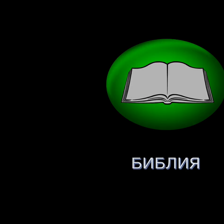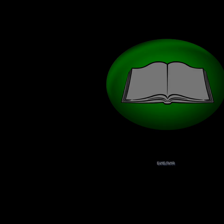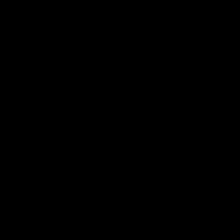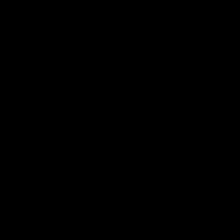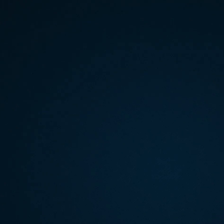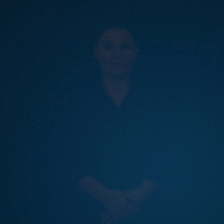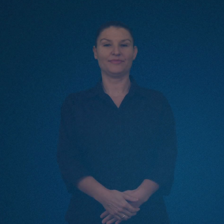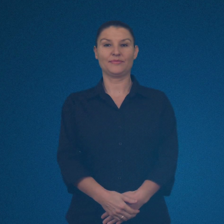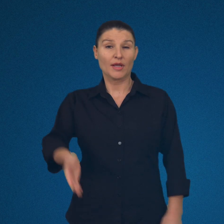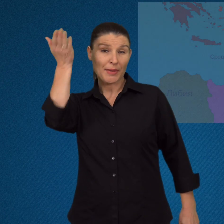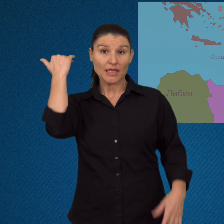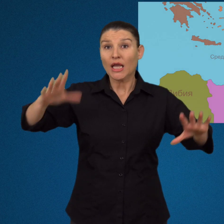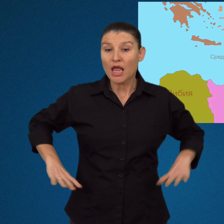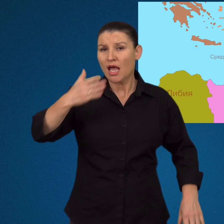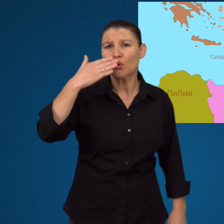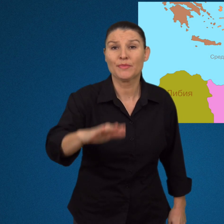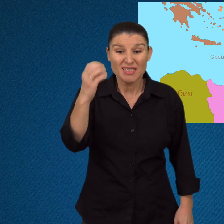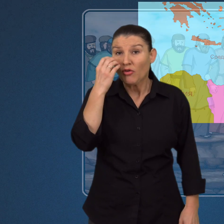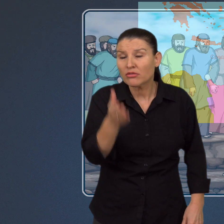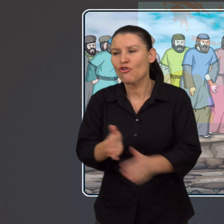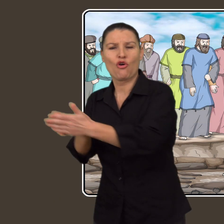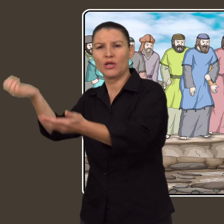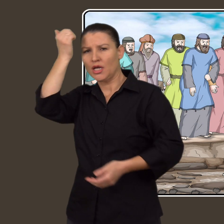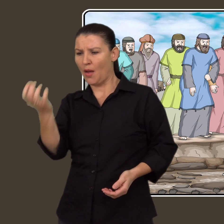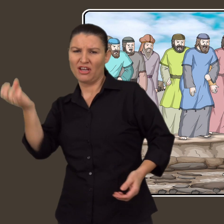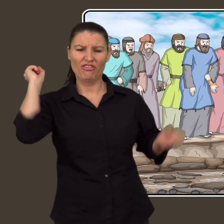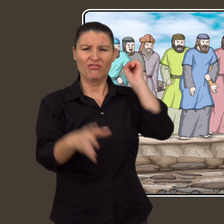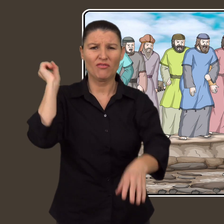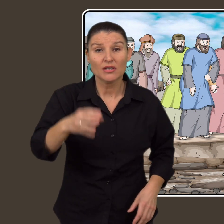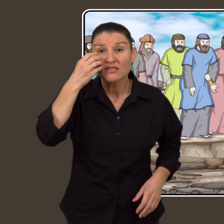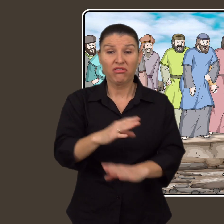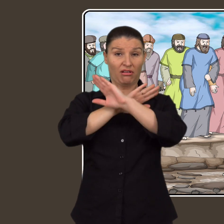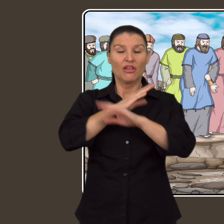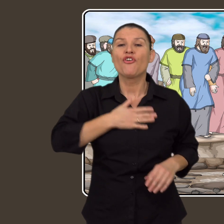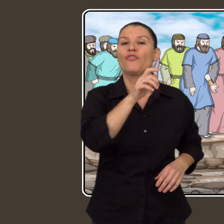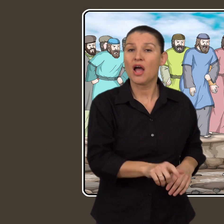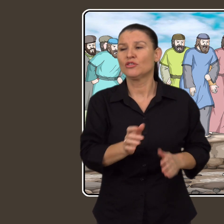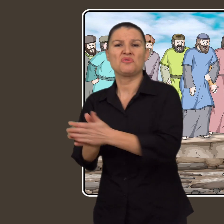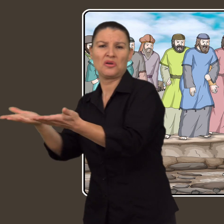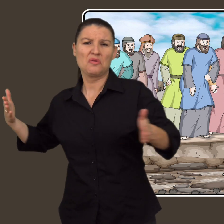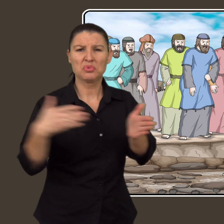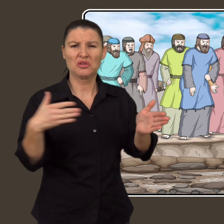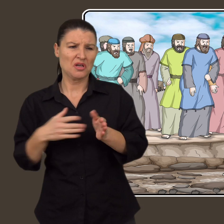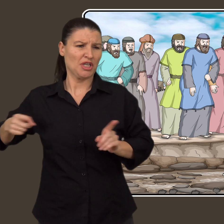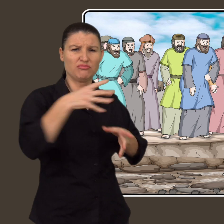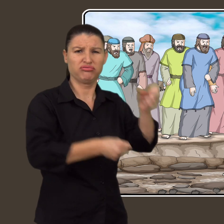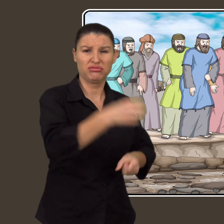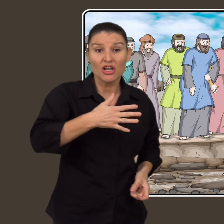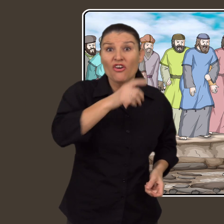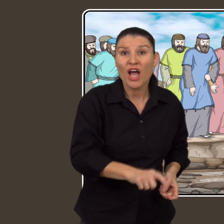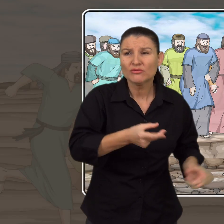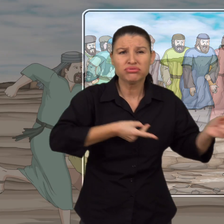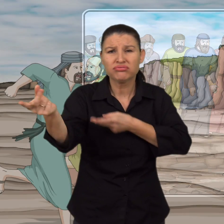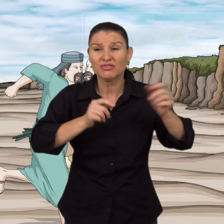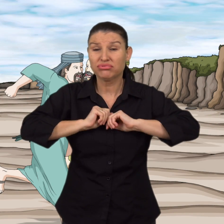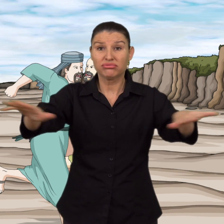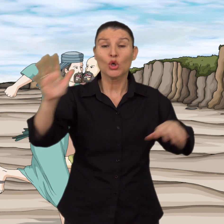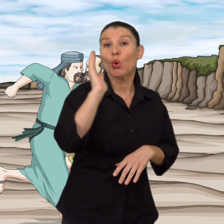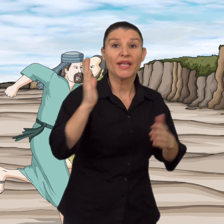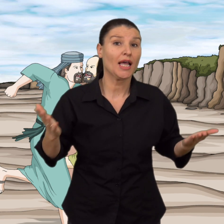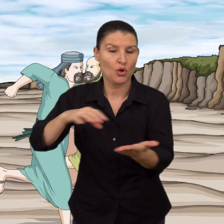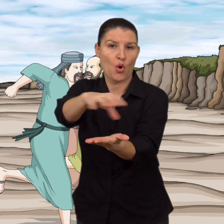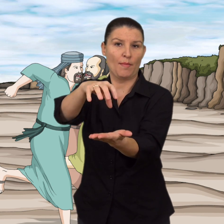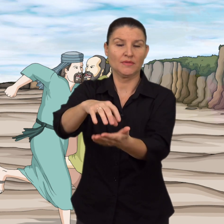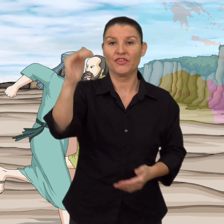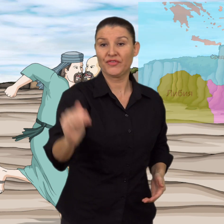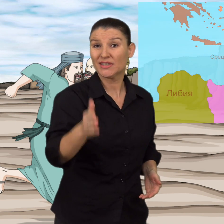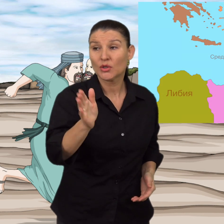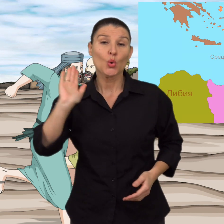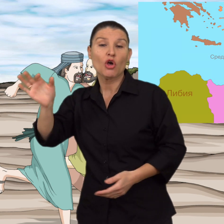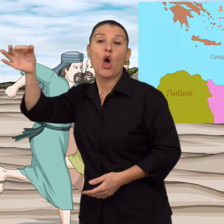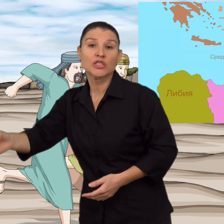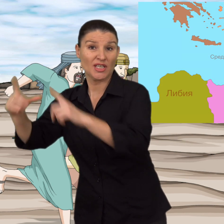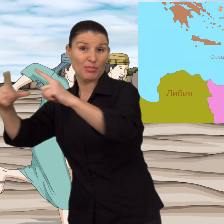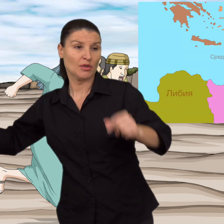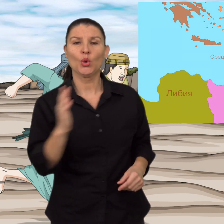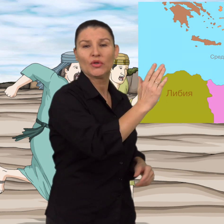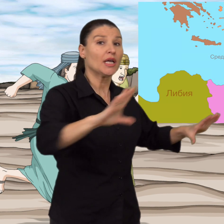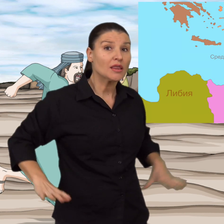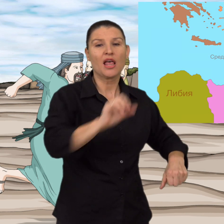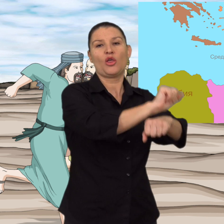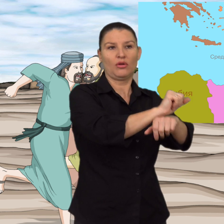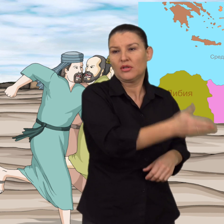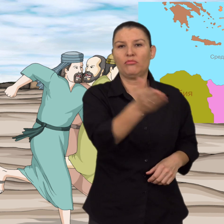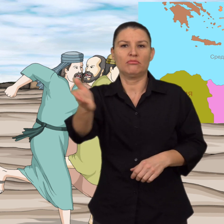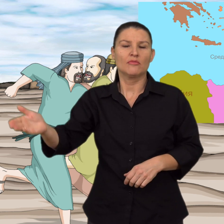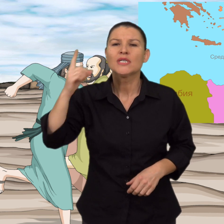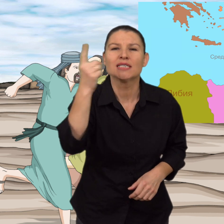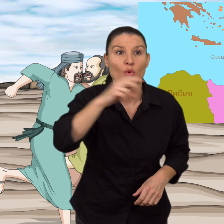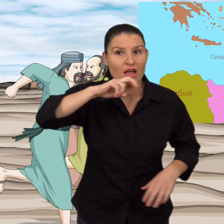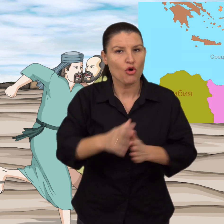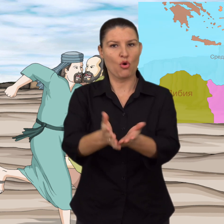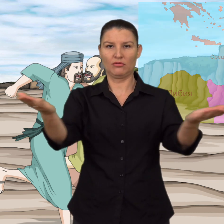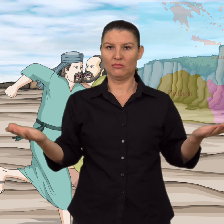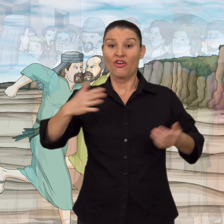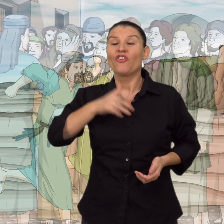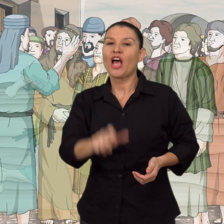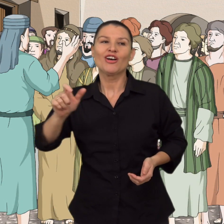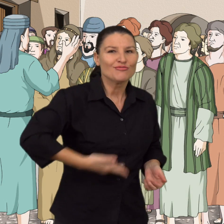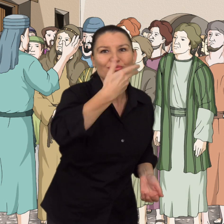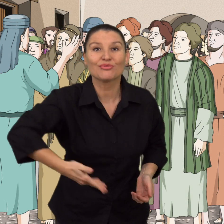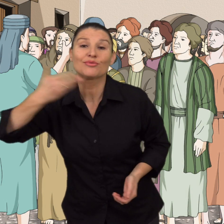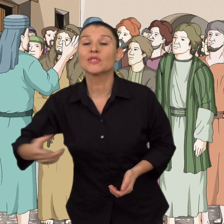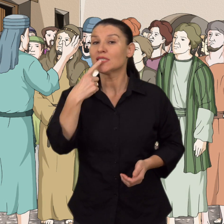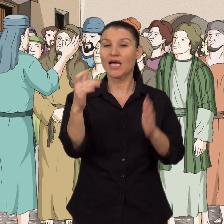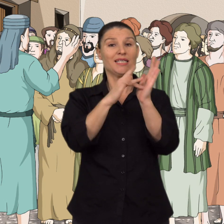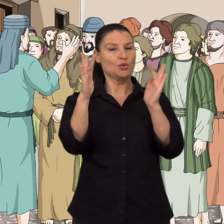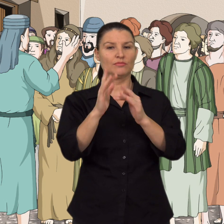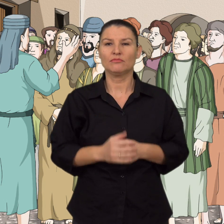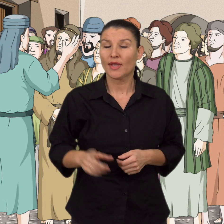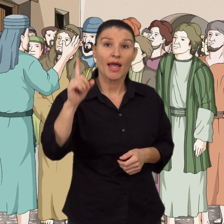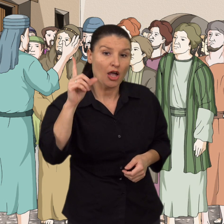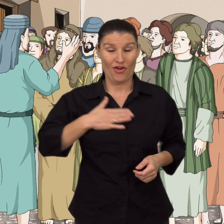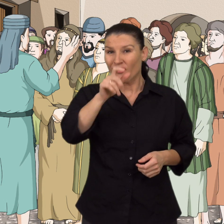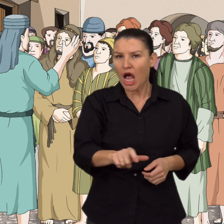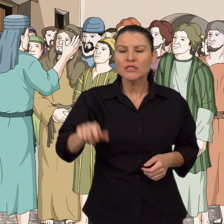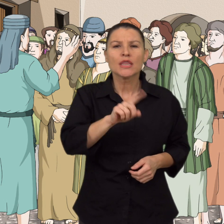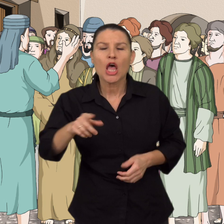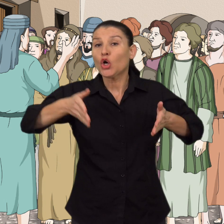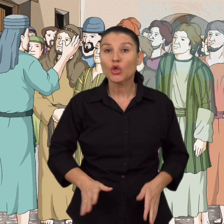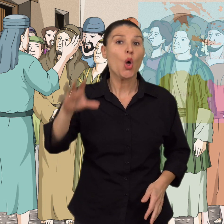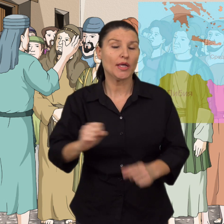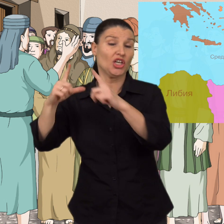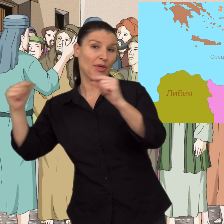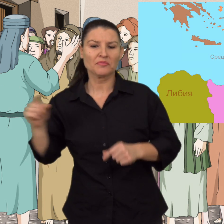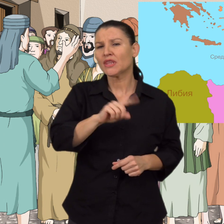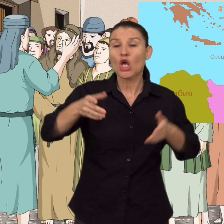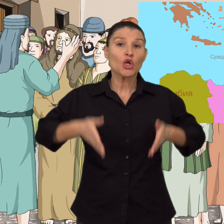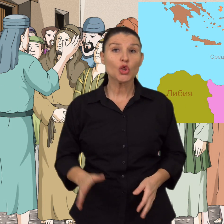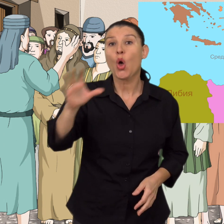Meanwhile those scattered by the persecution that began with Stephen traveled as far as Phoenicia, Cyprus, and Antioch, speaking the message only to Jews.